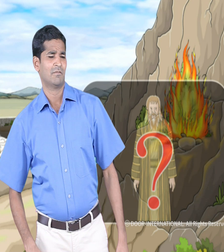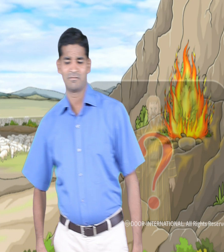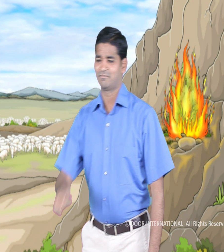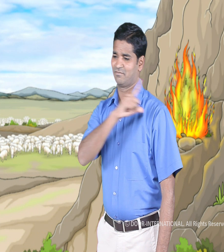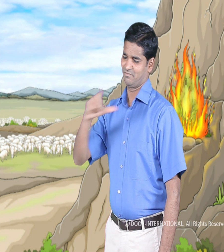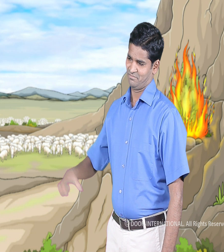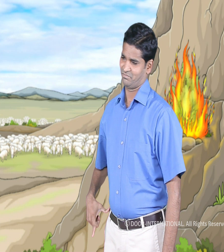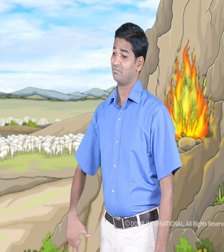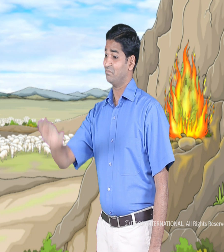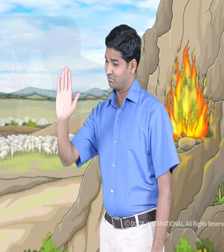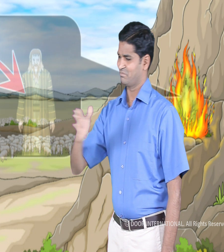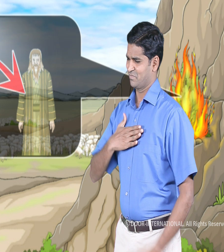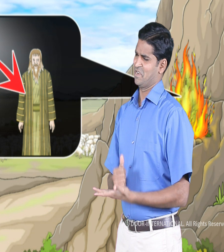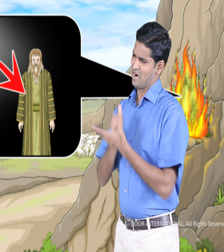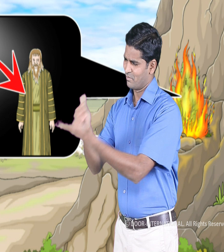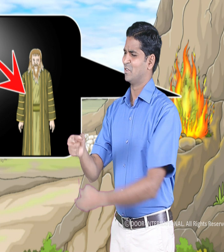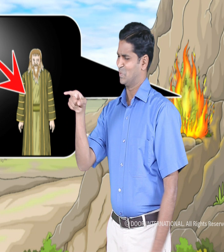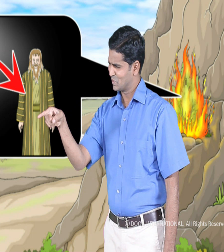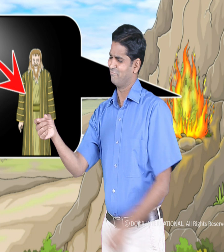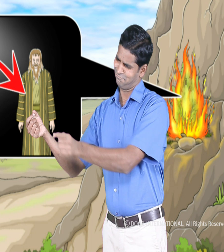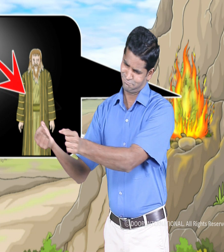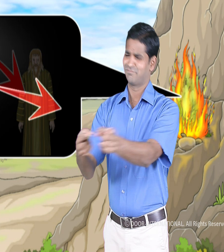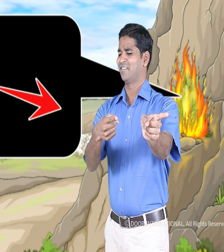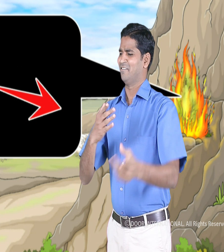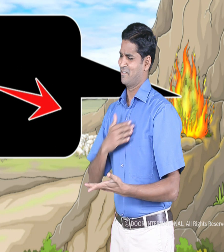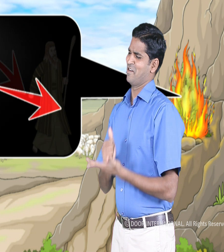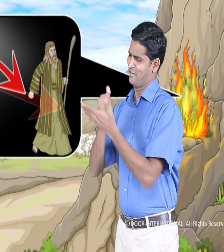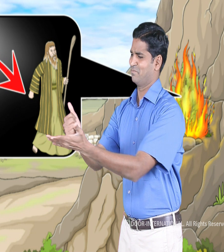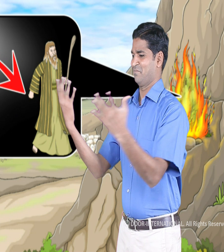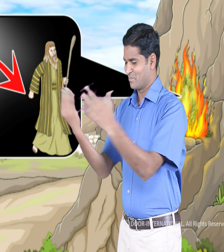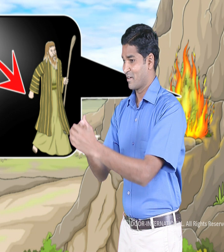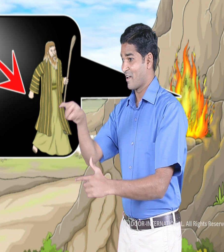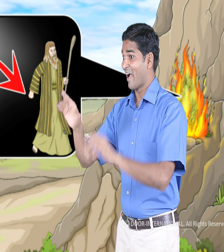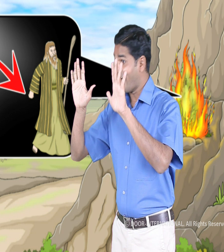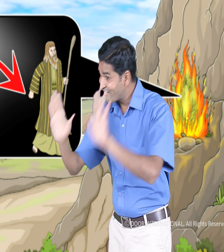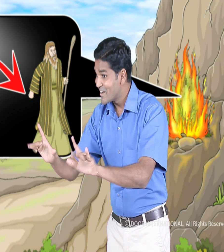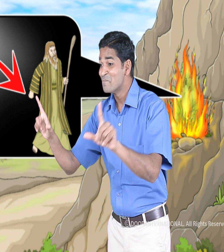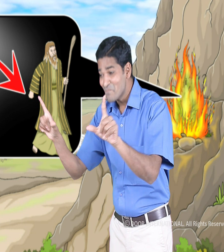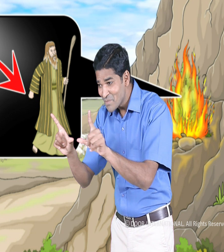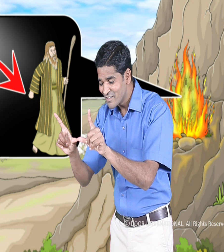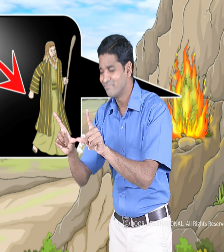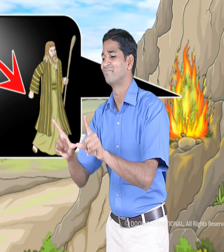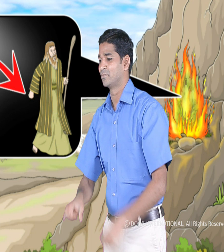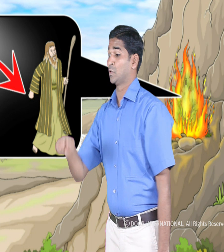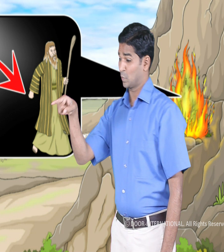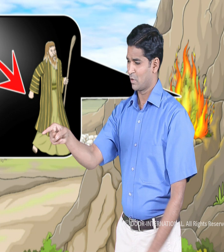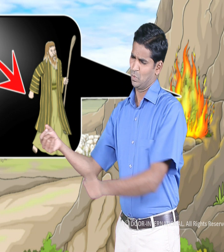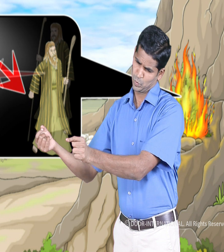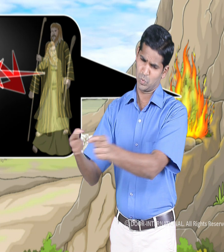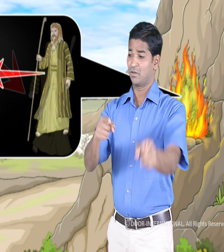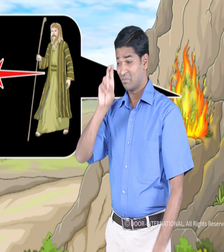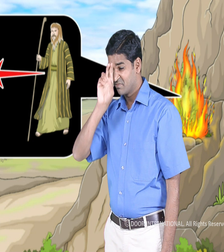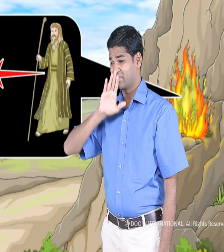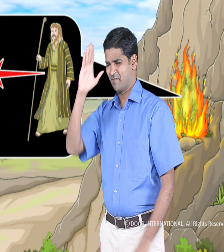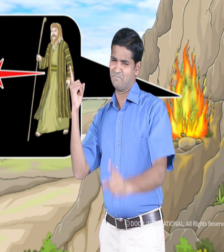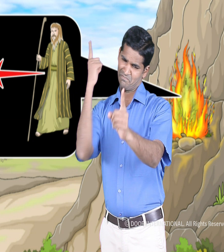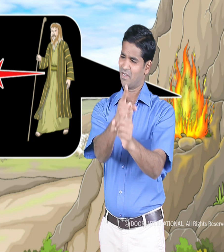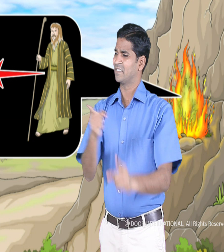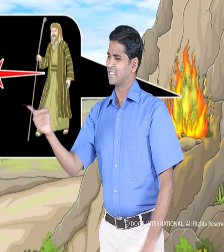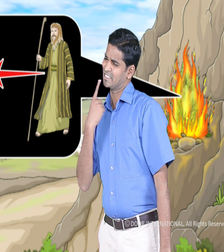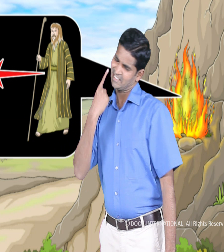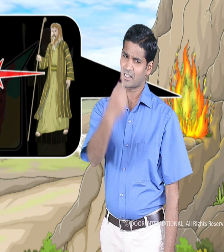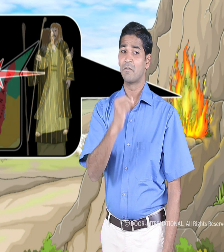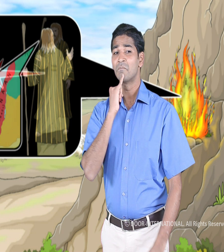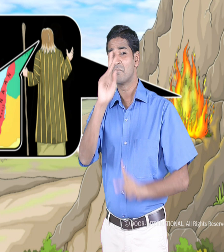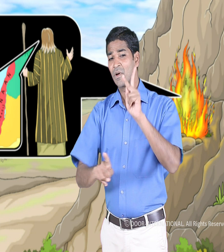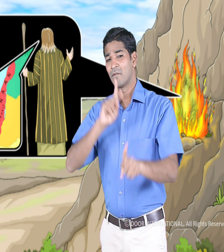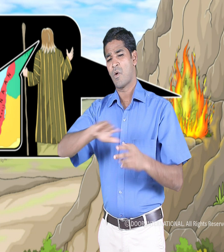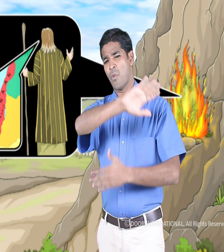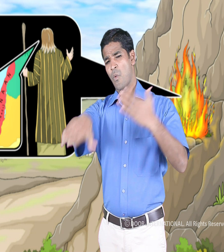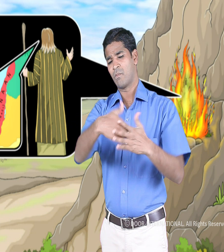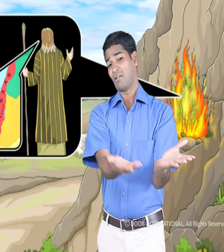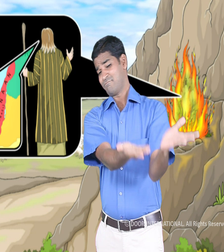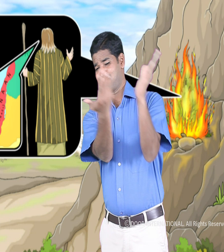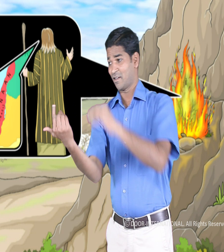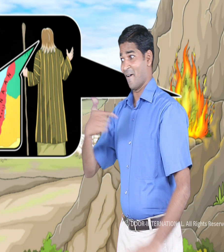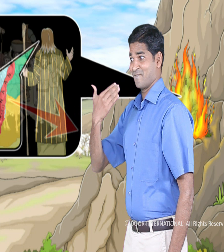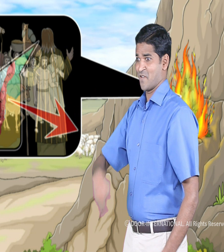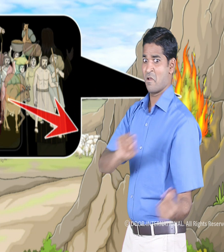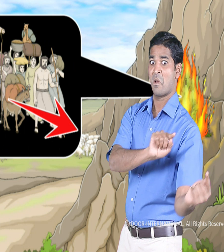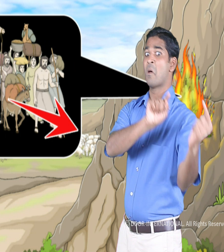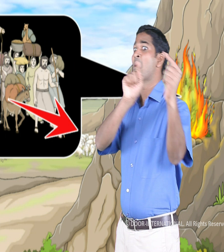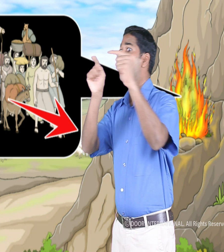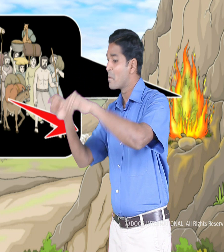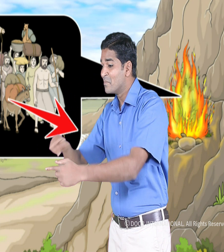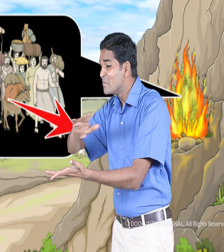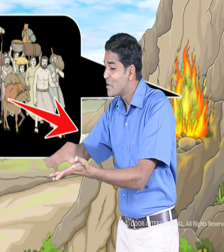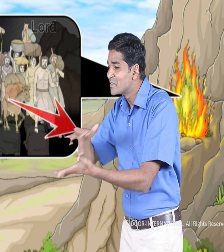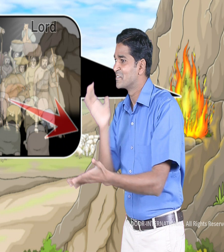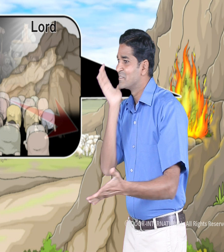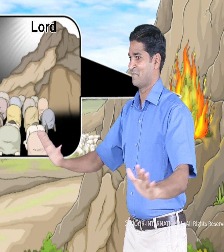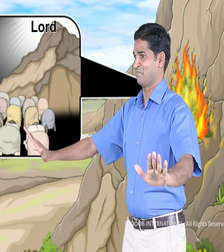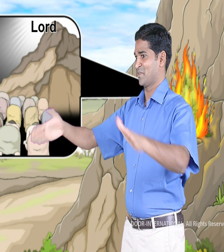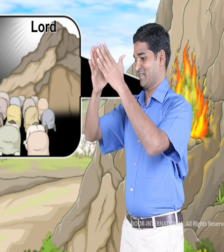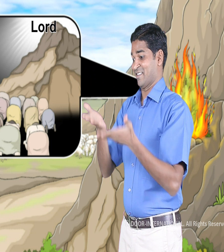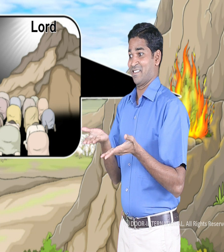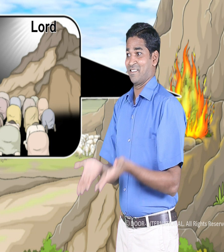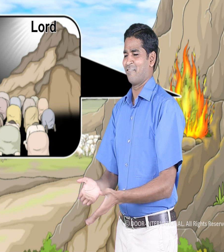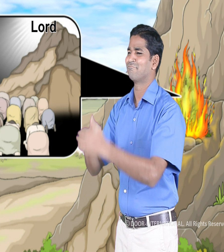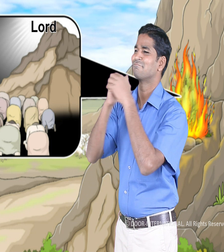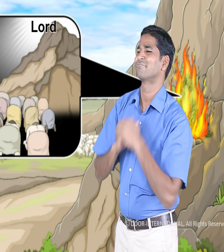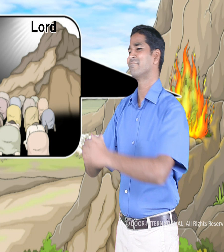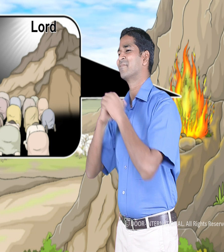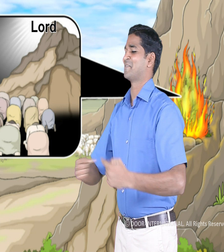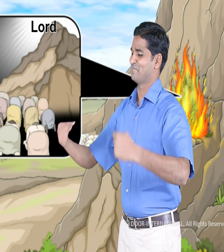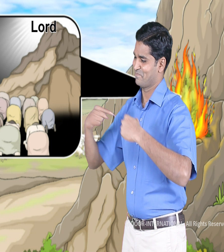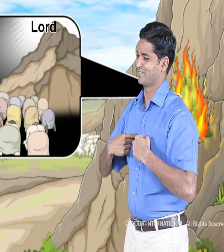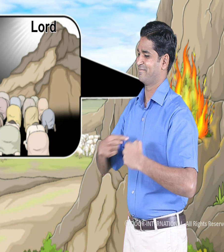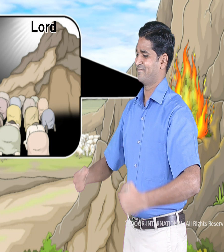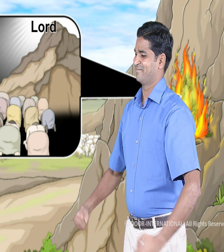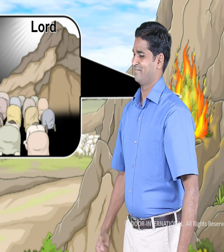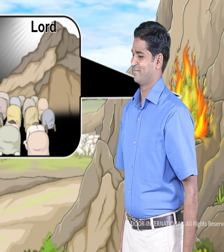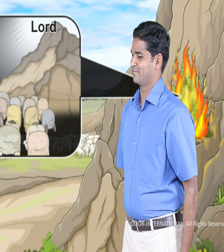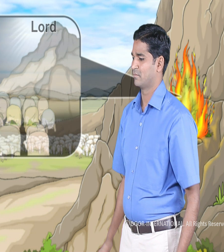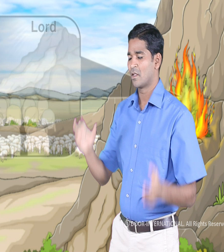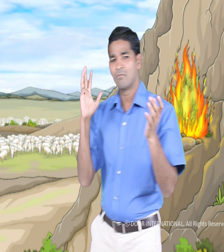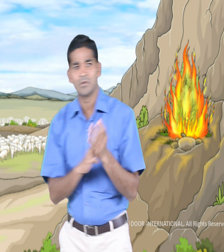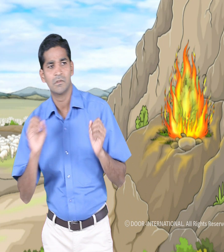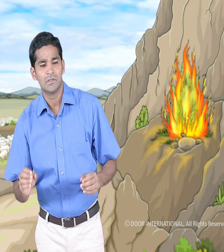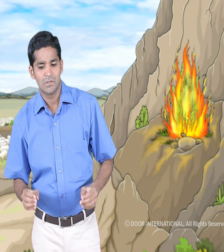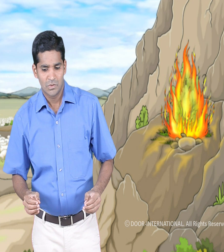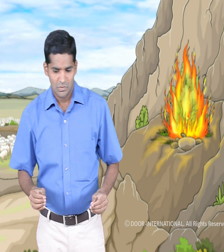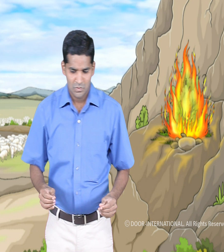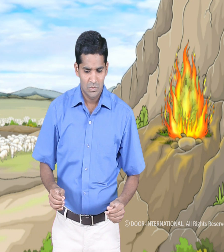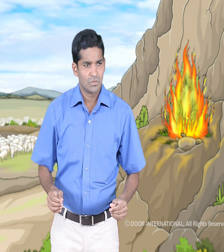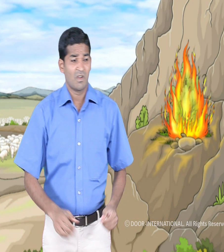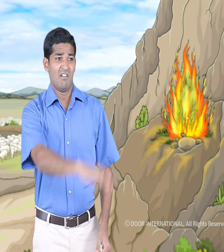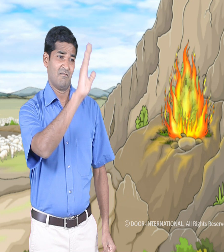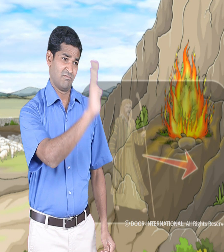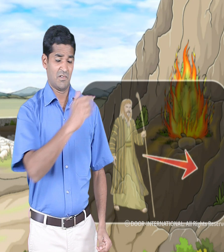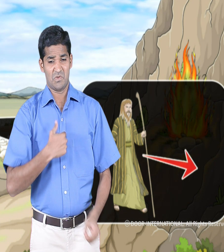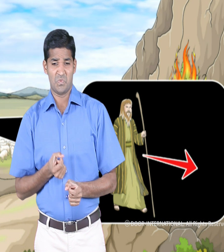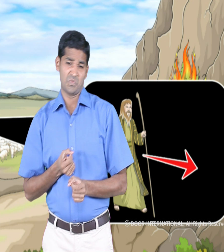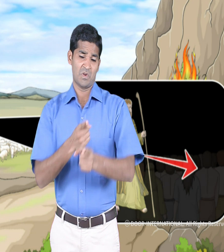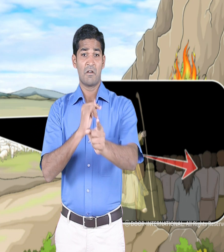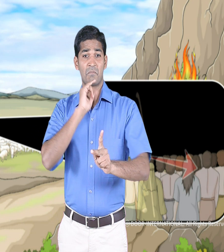“I will surely be with you,” God said, “and this will be the sign to you that I have sent you: When you have brought the people out of Egypt, all of you will worship God on this mountain.”